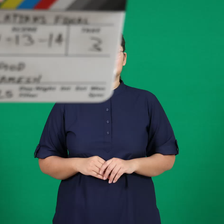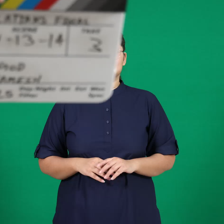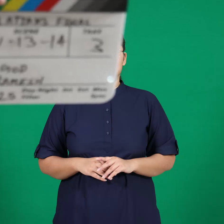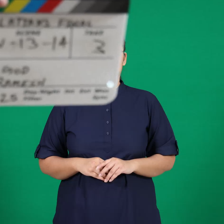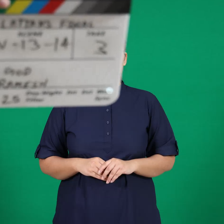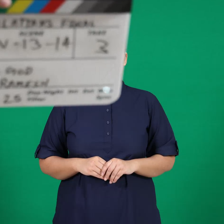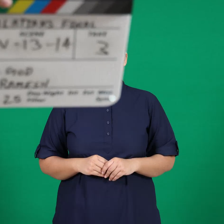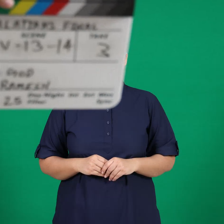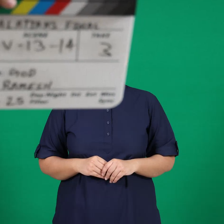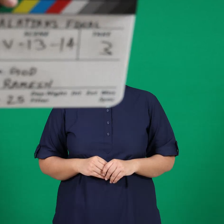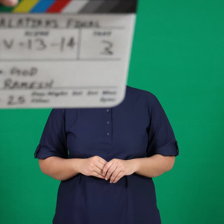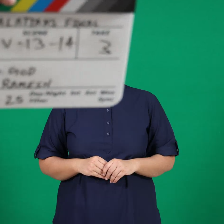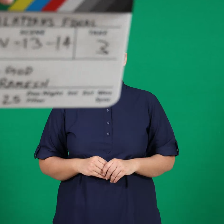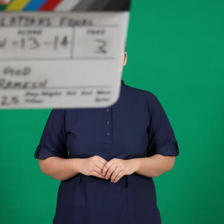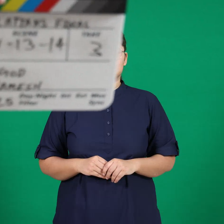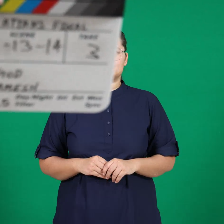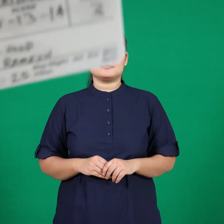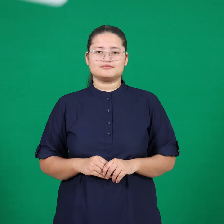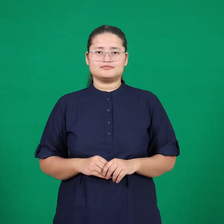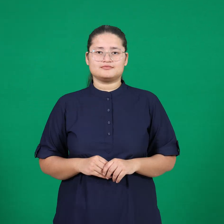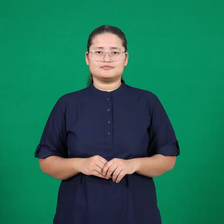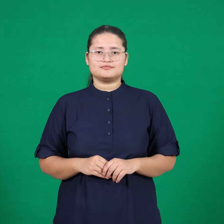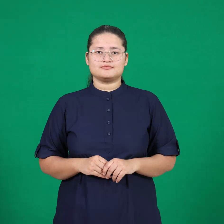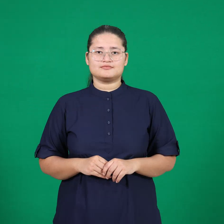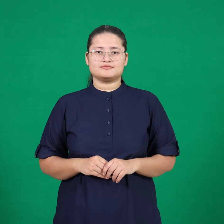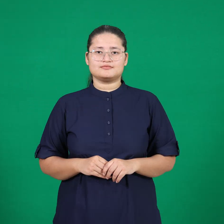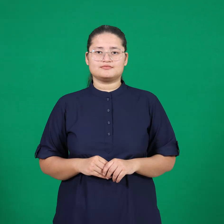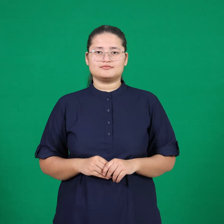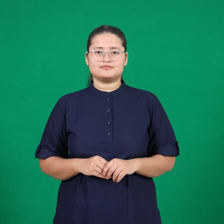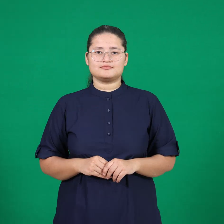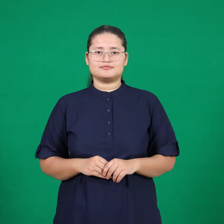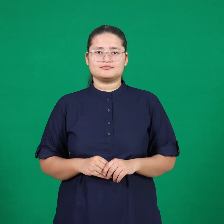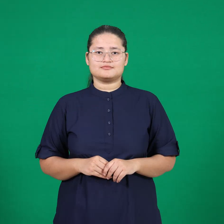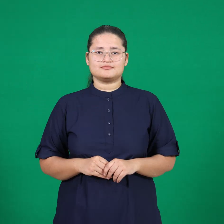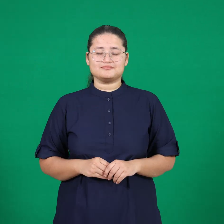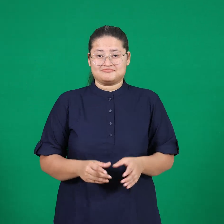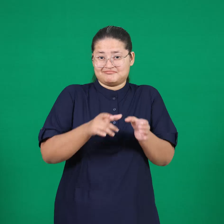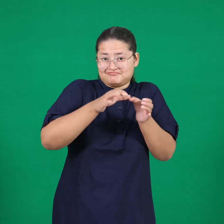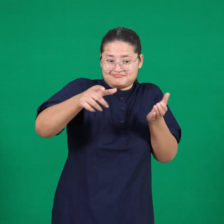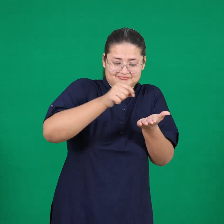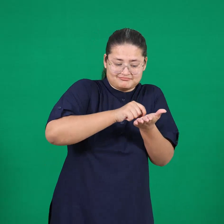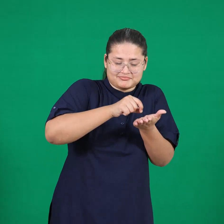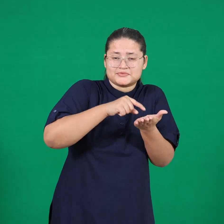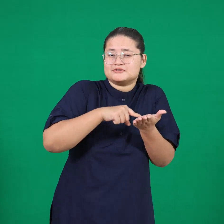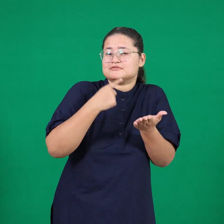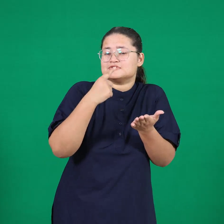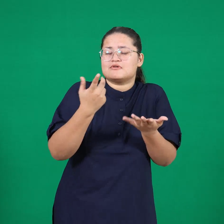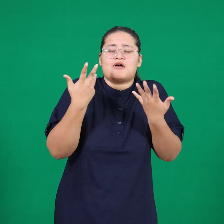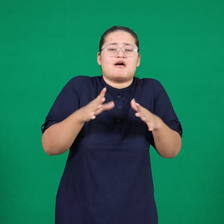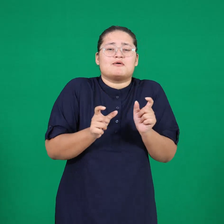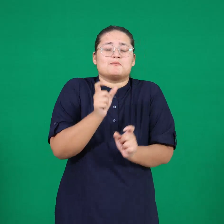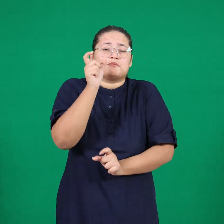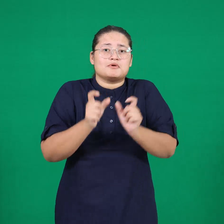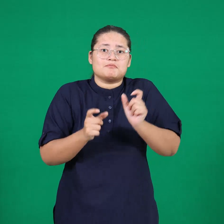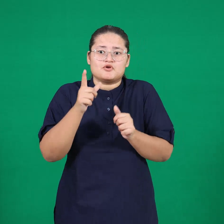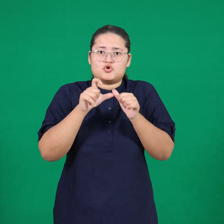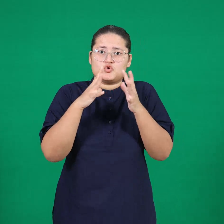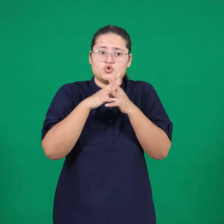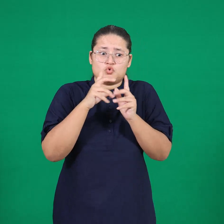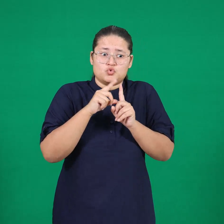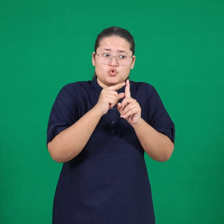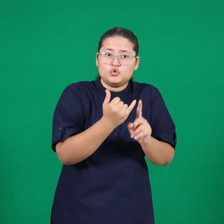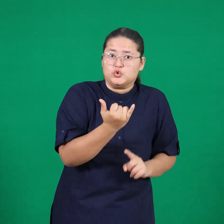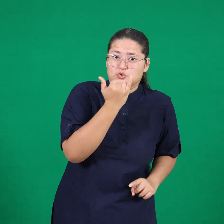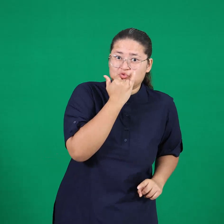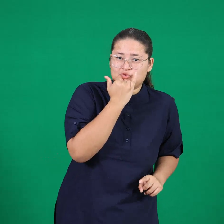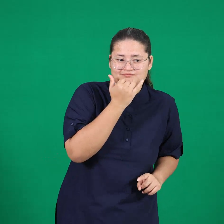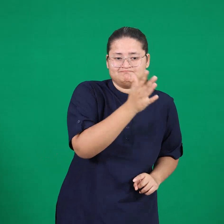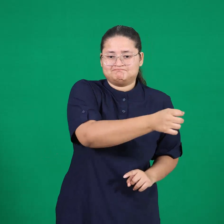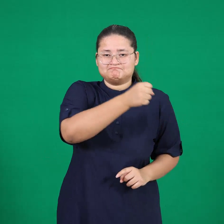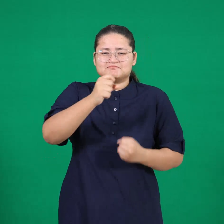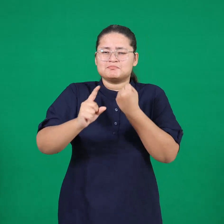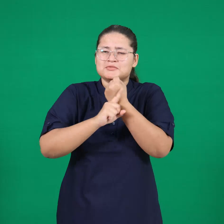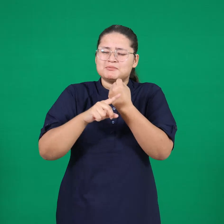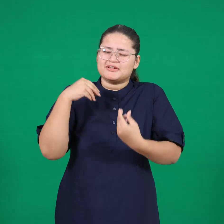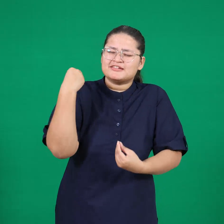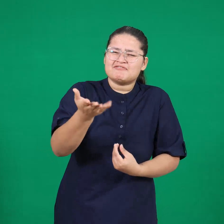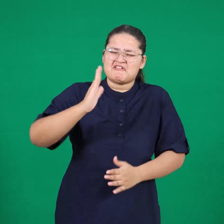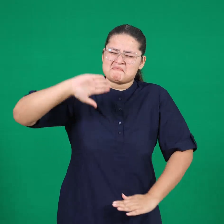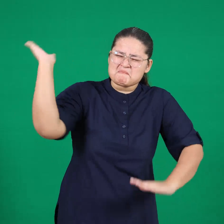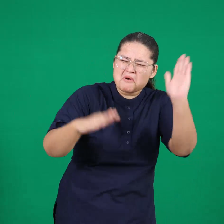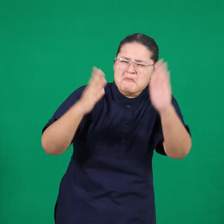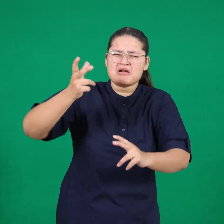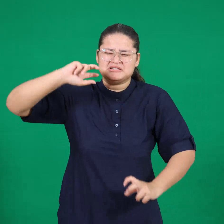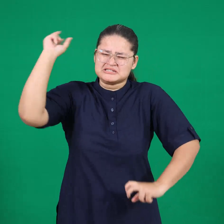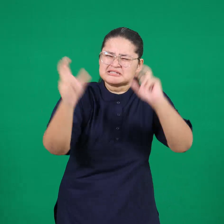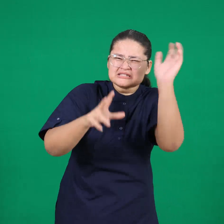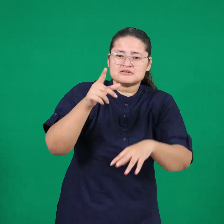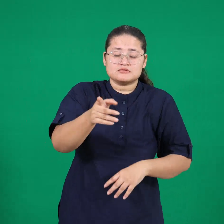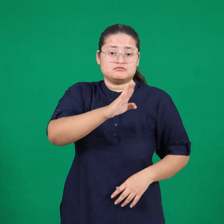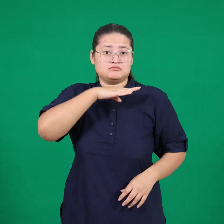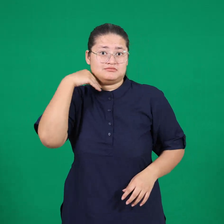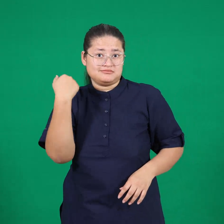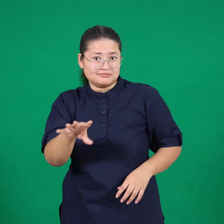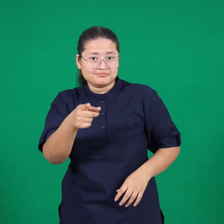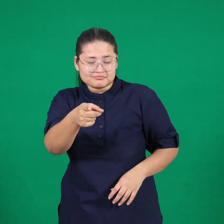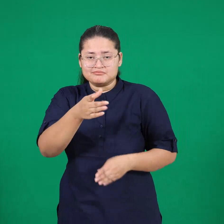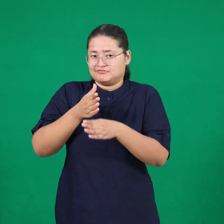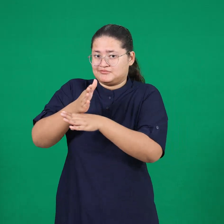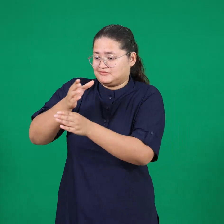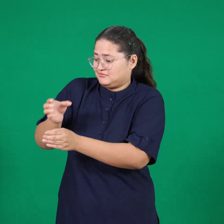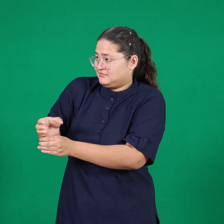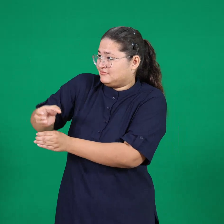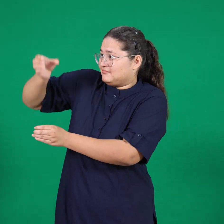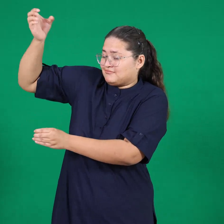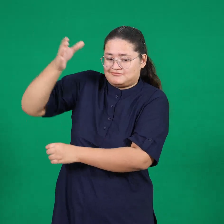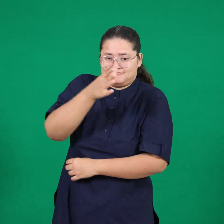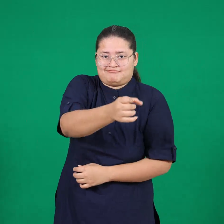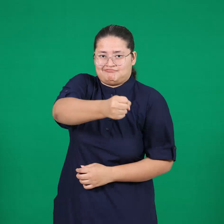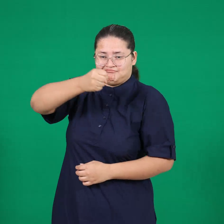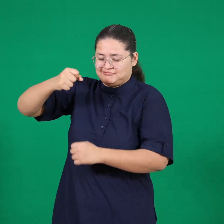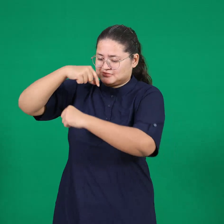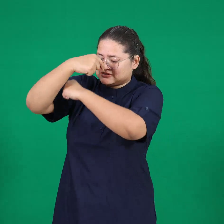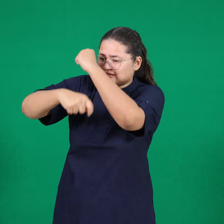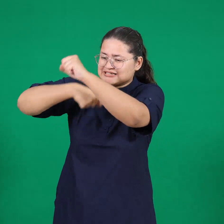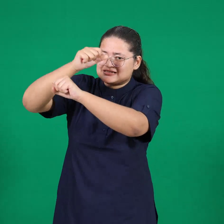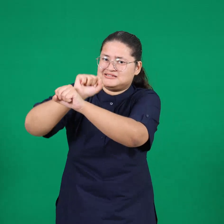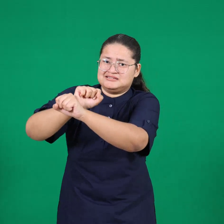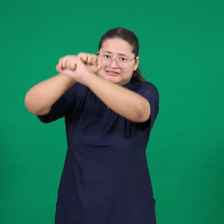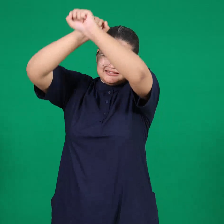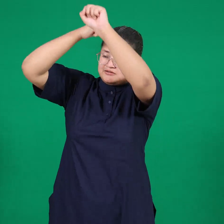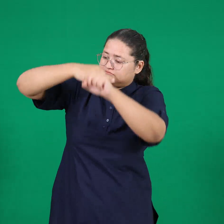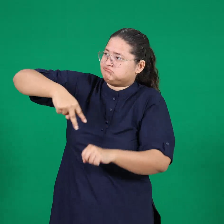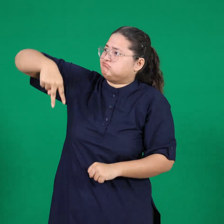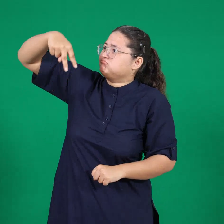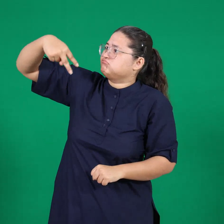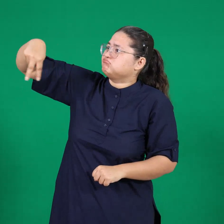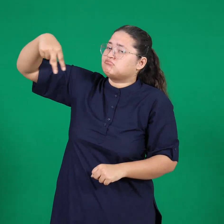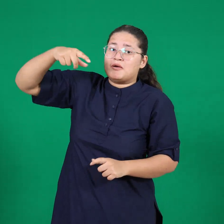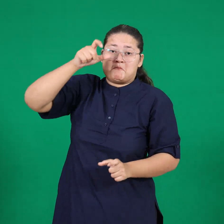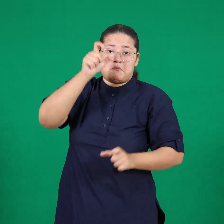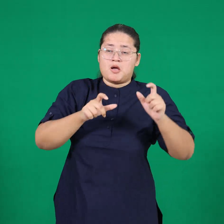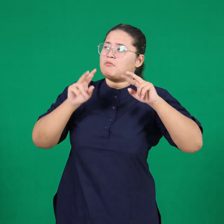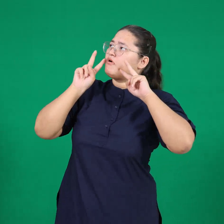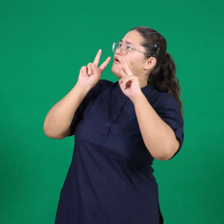Christ redeemed us from the curse of the law by becoming a curse for us.